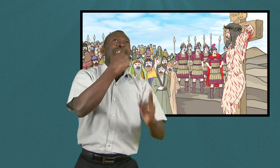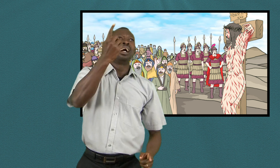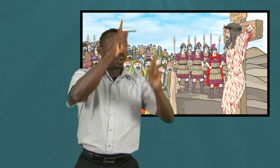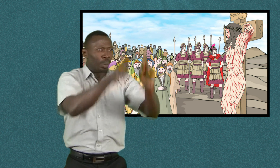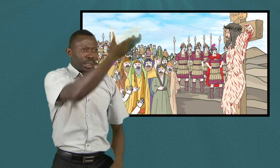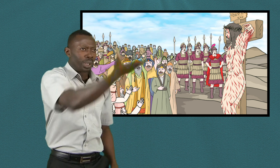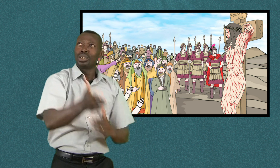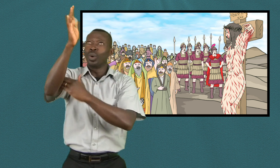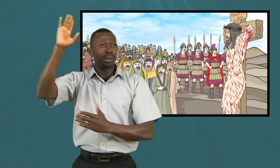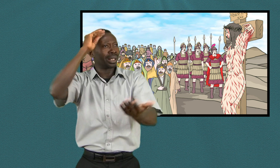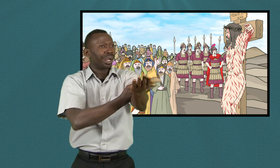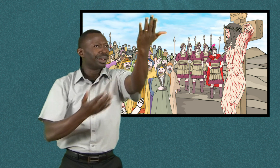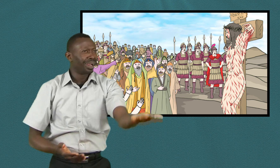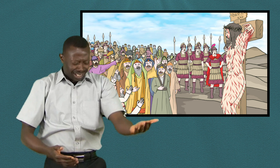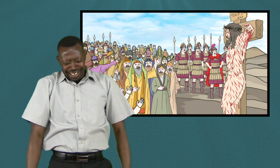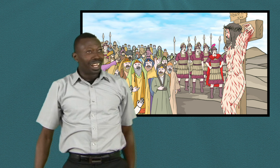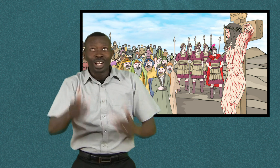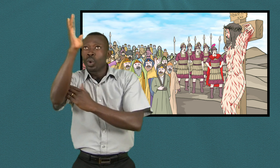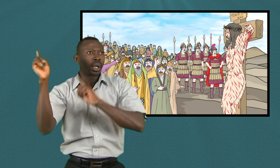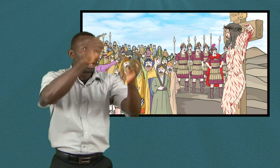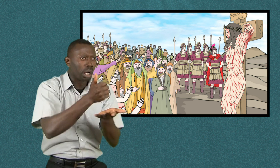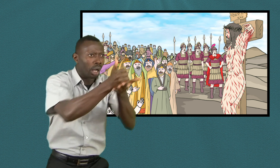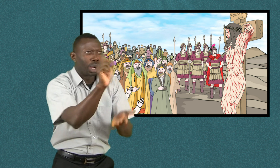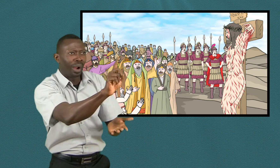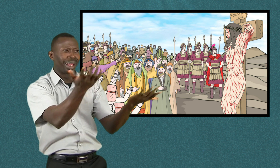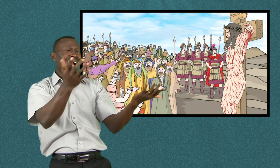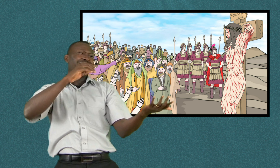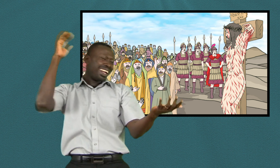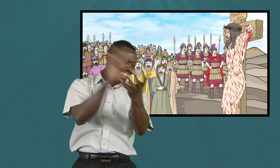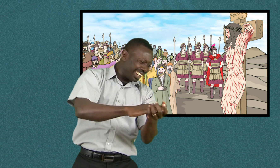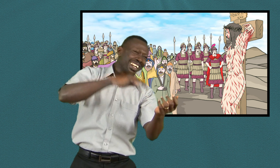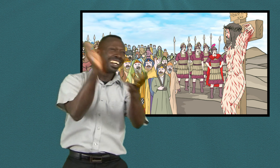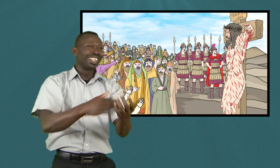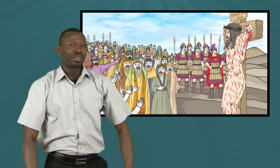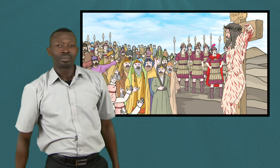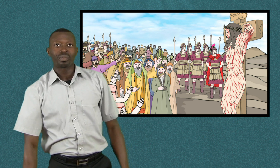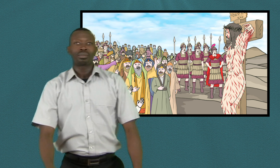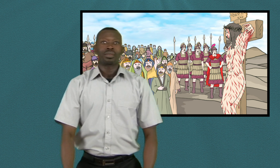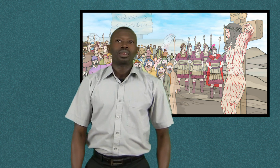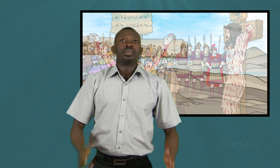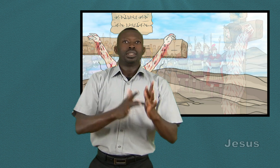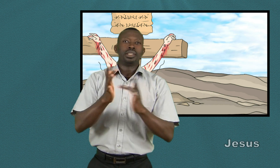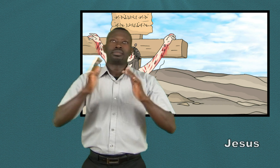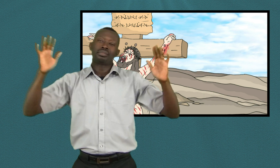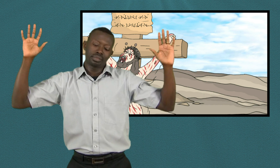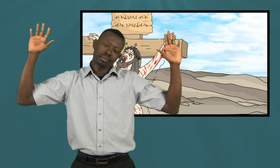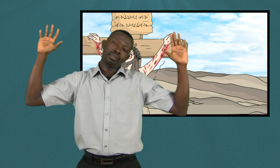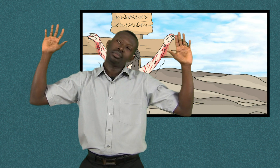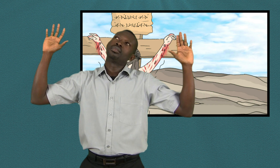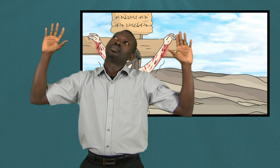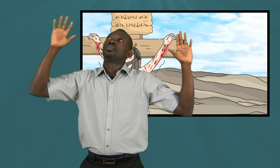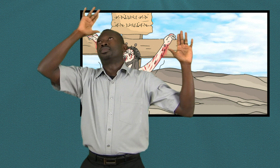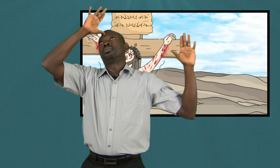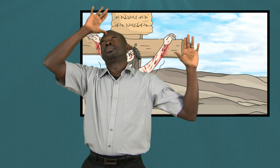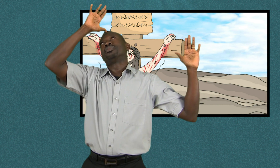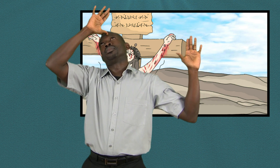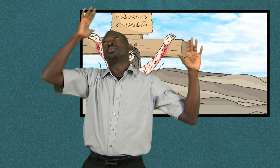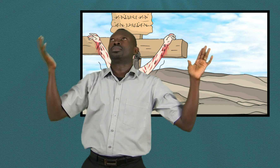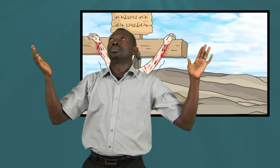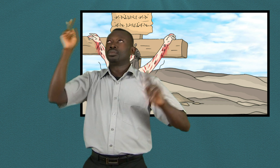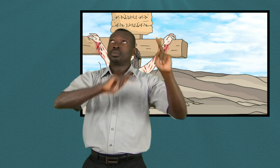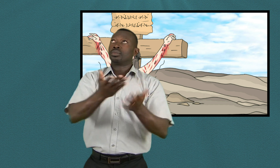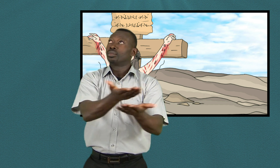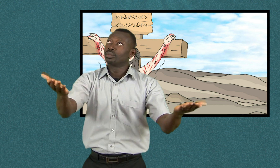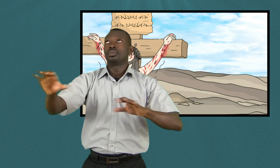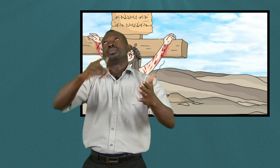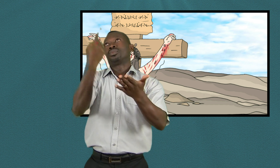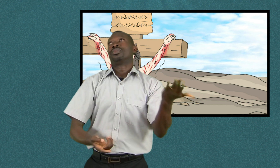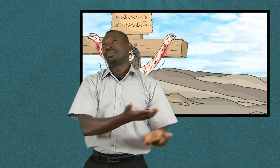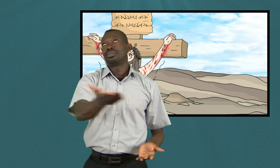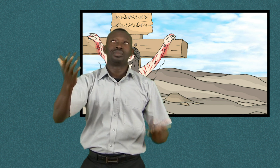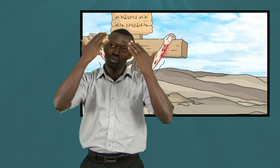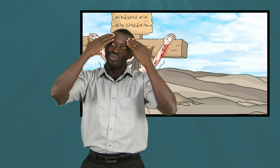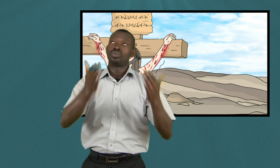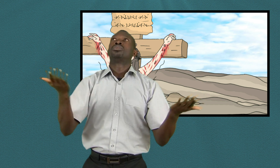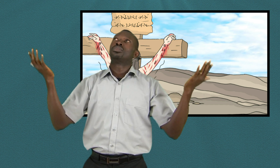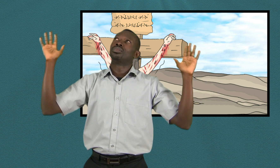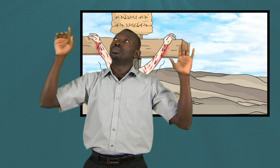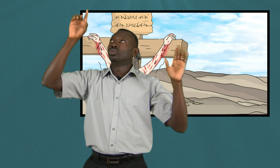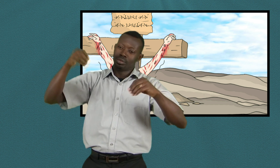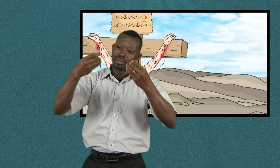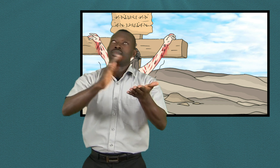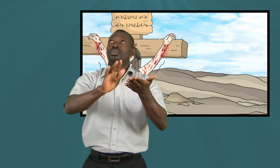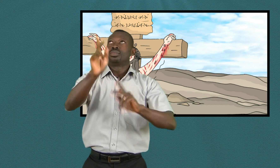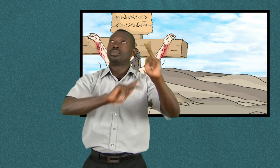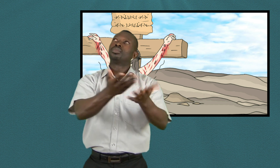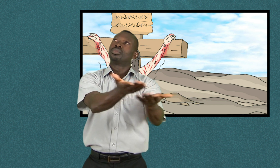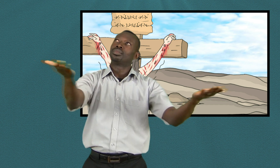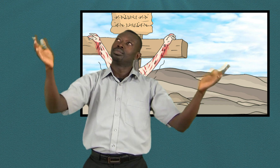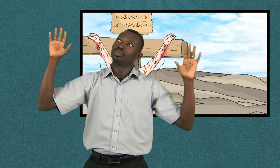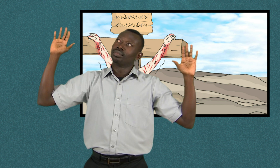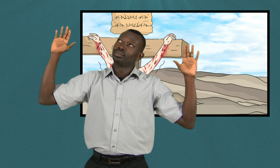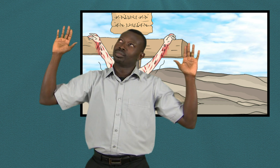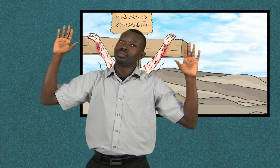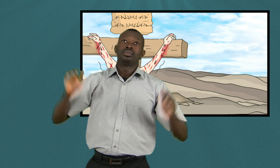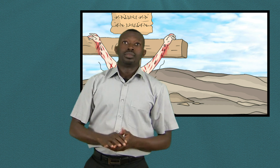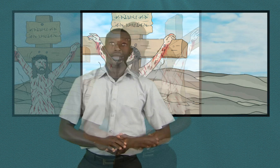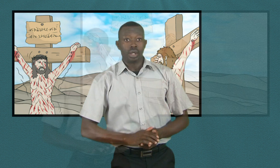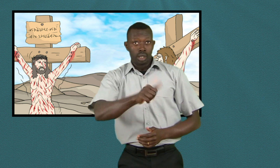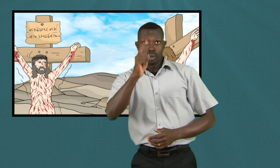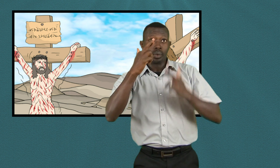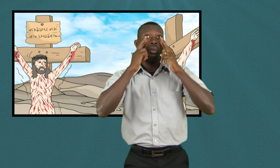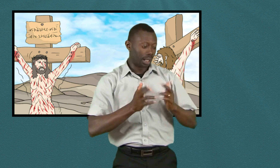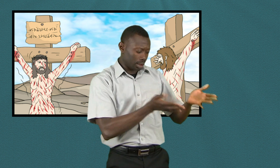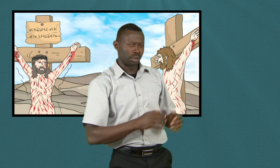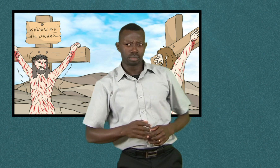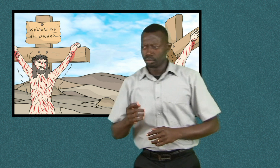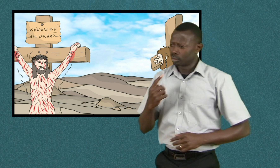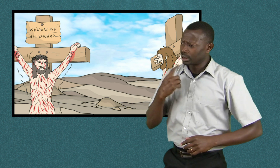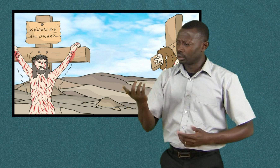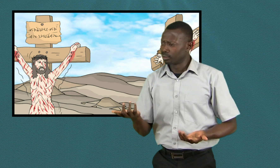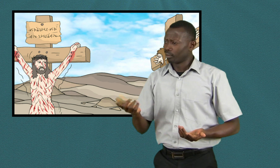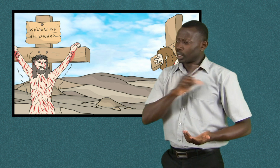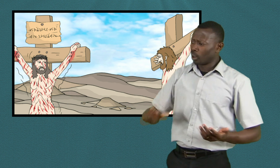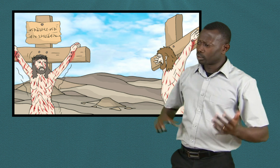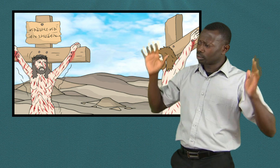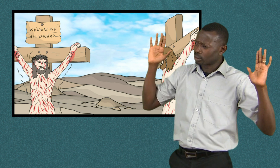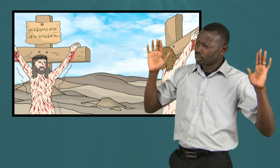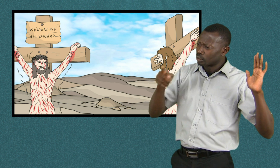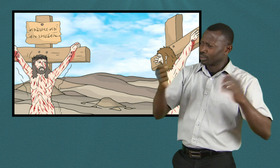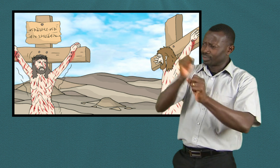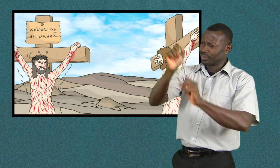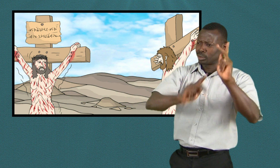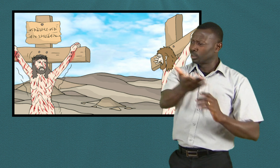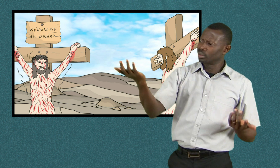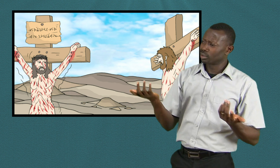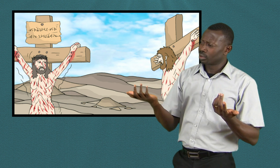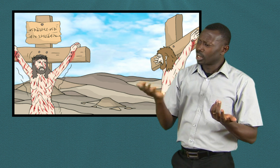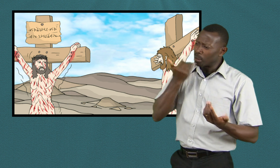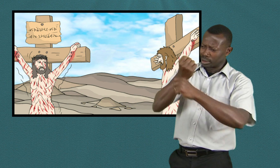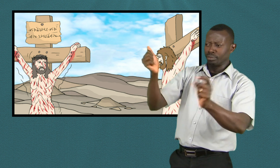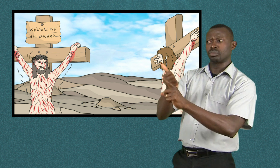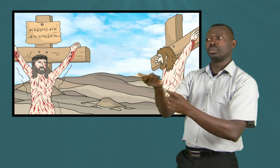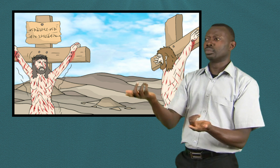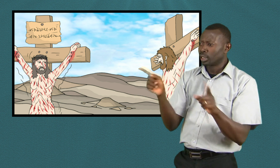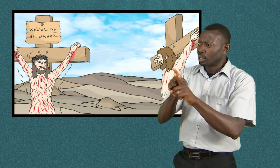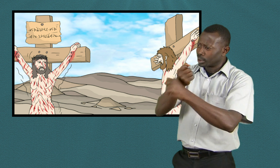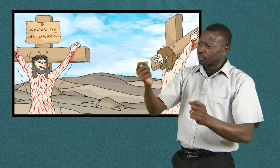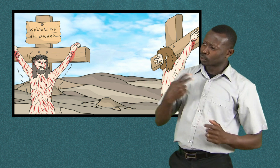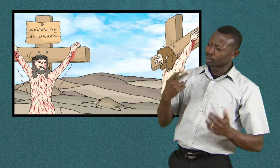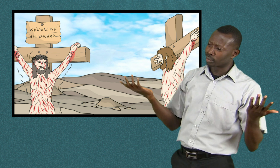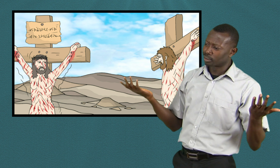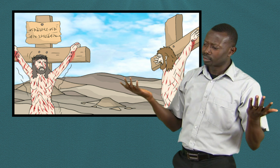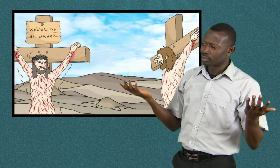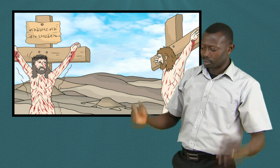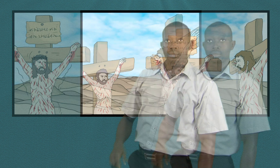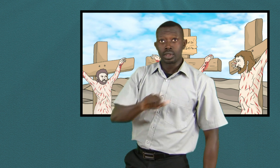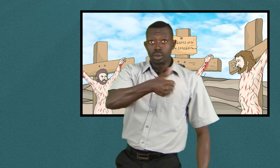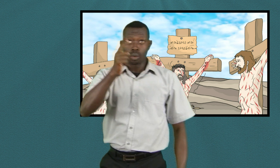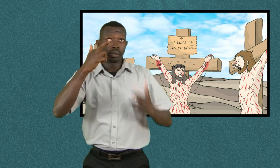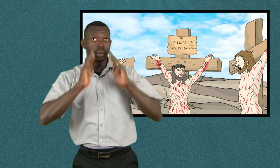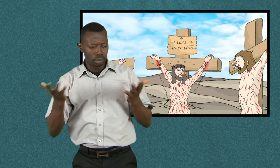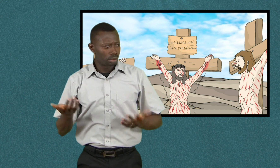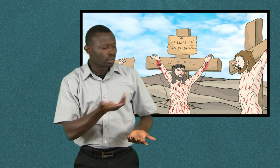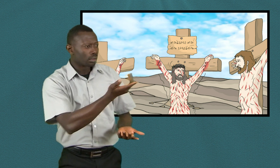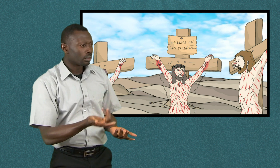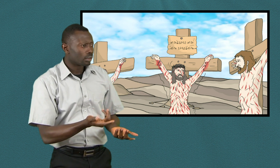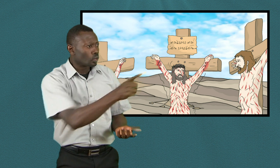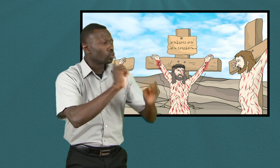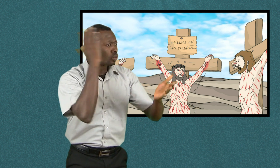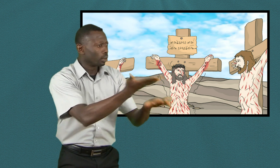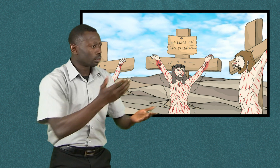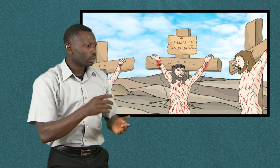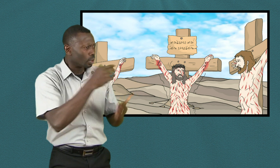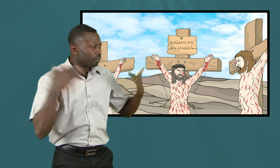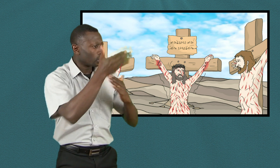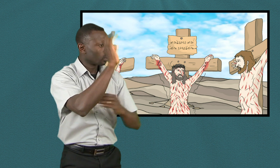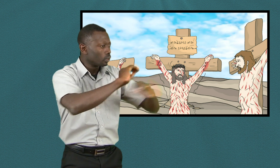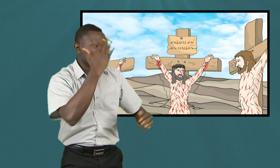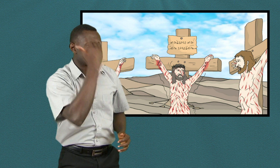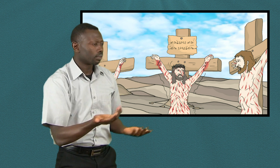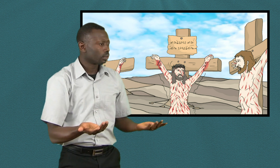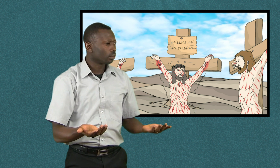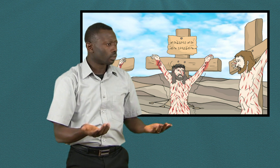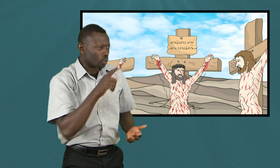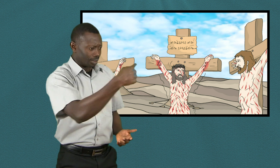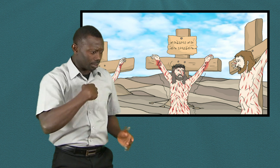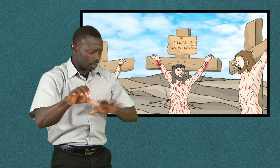He is the King of Israel! Let Him come down now from the cross, and we will believe in Him. He trusts in God.